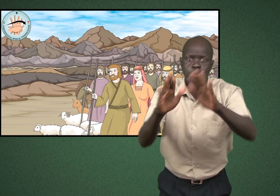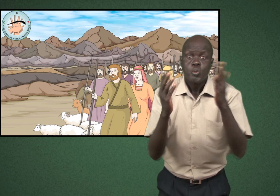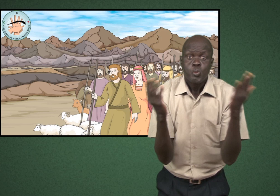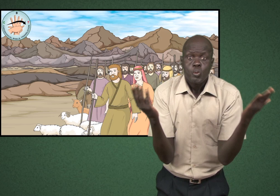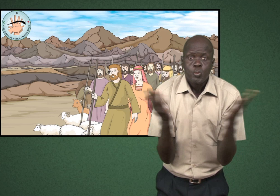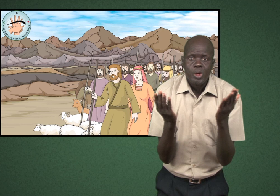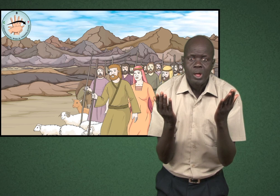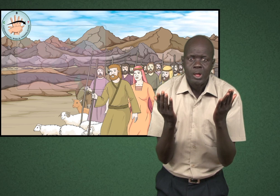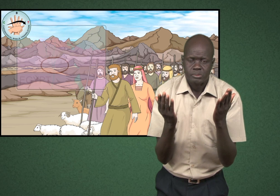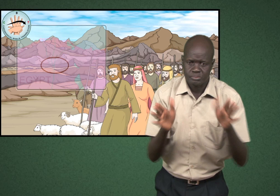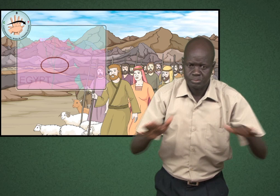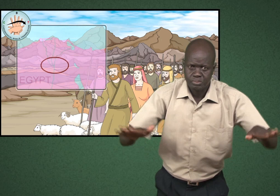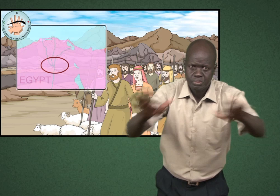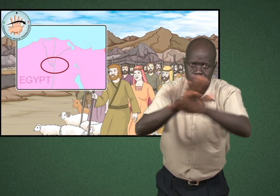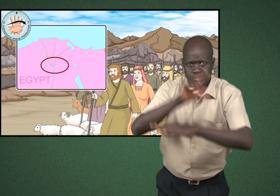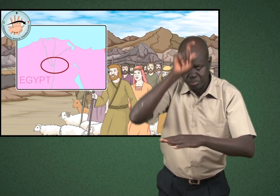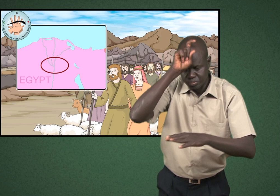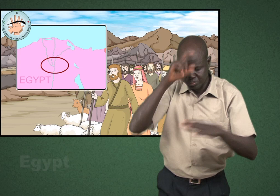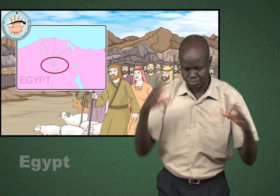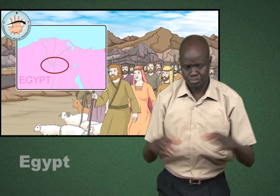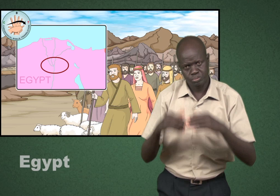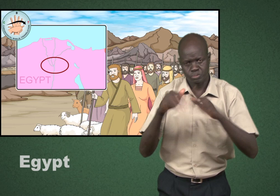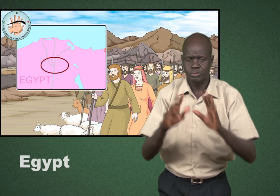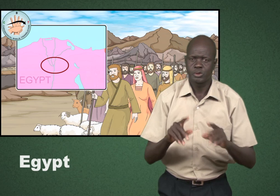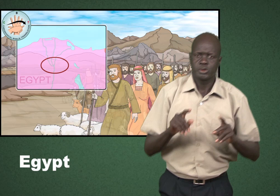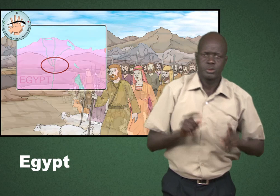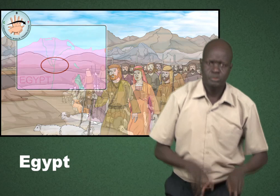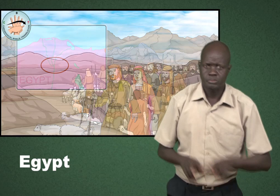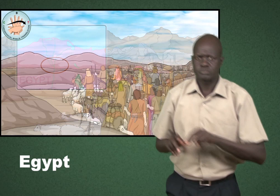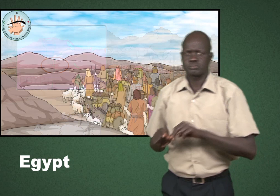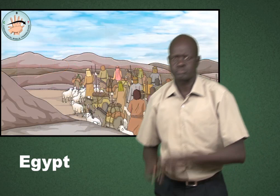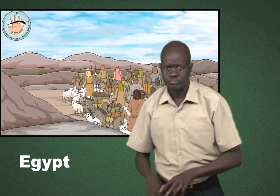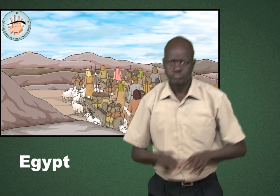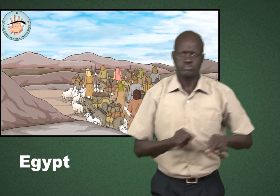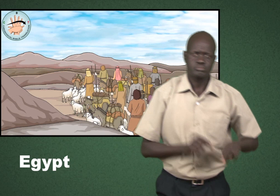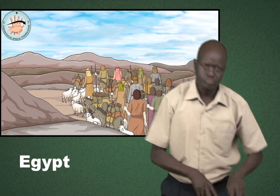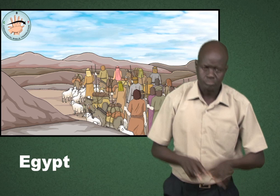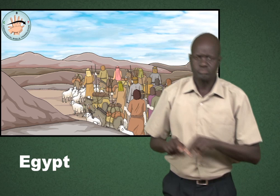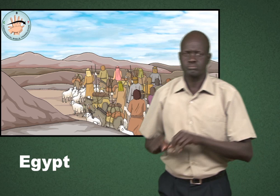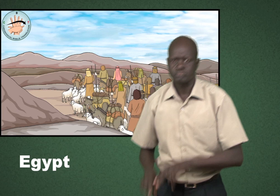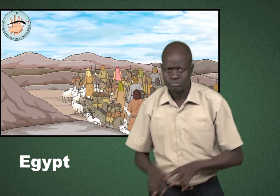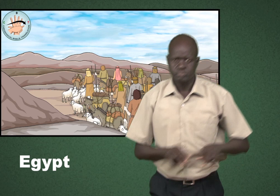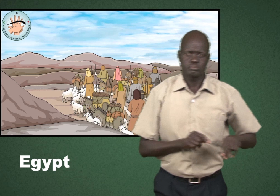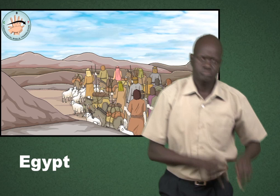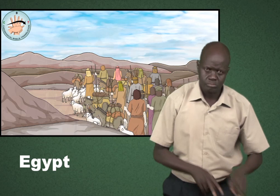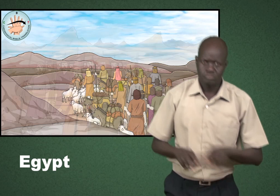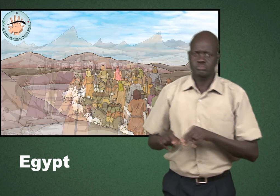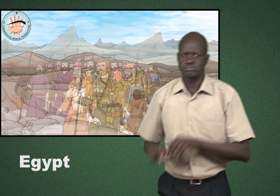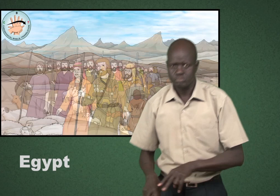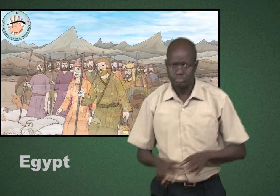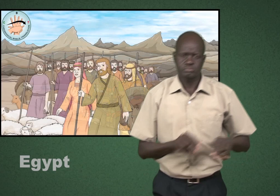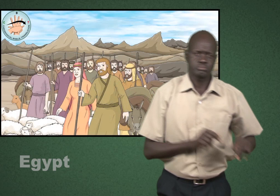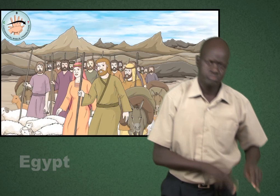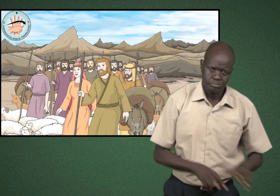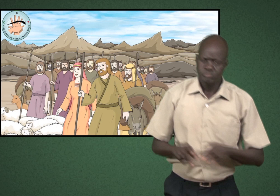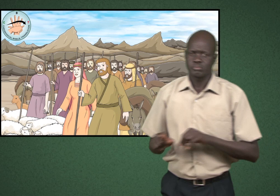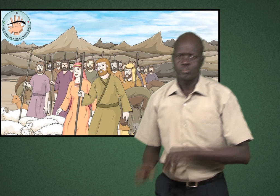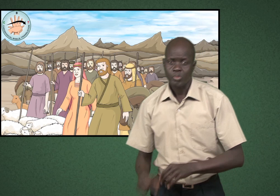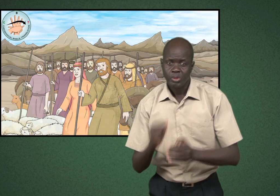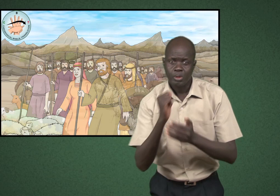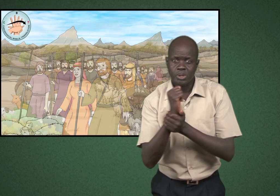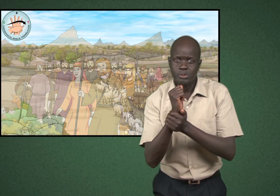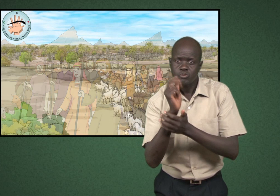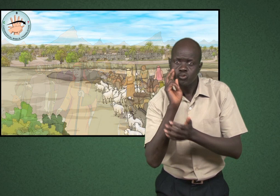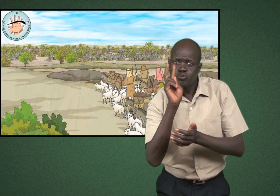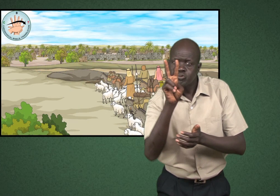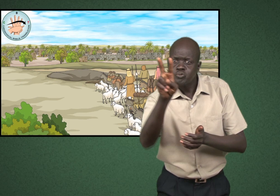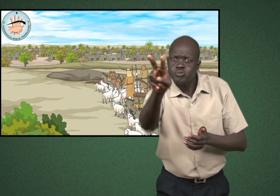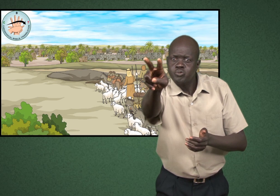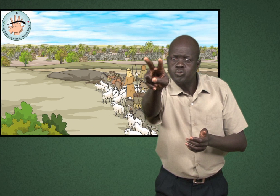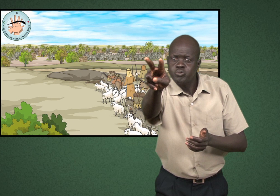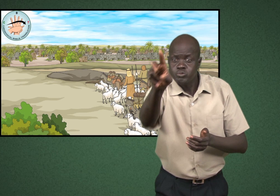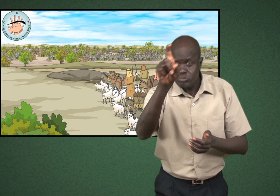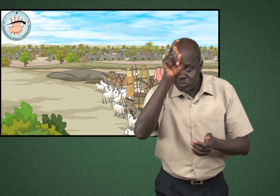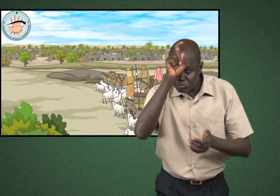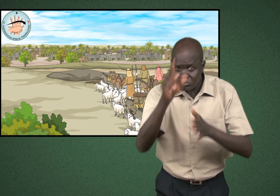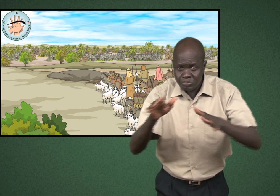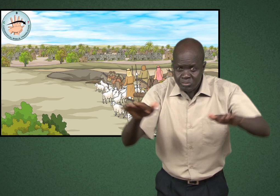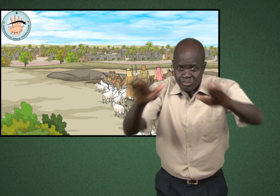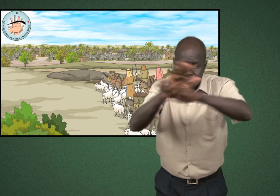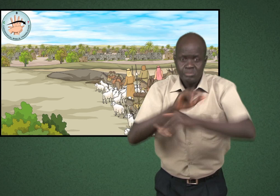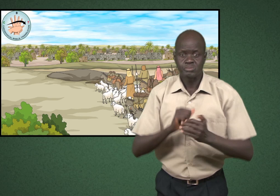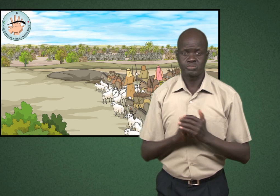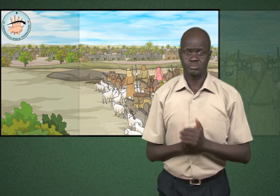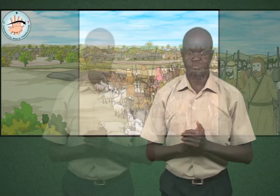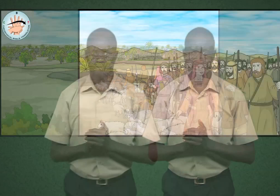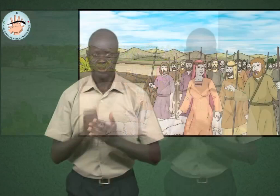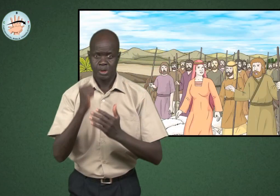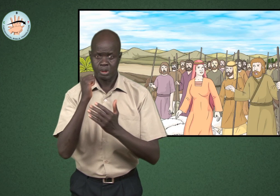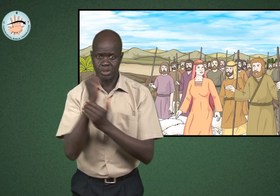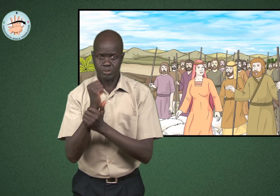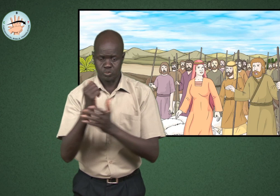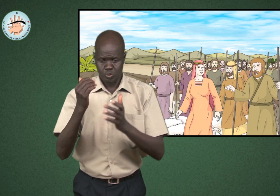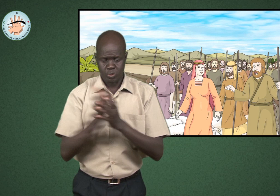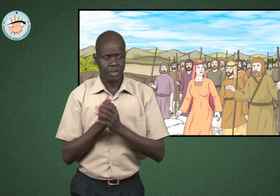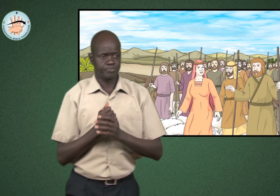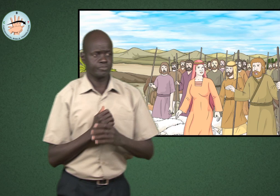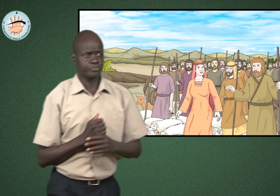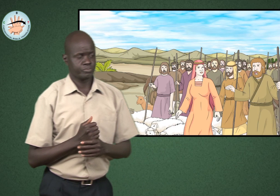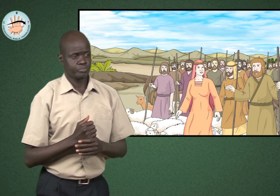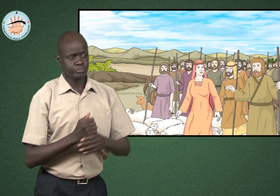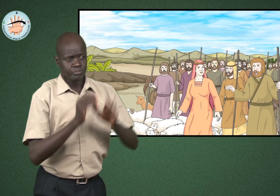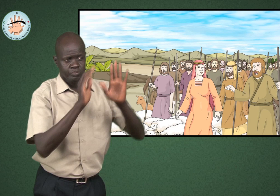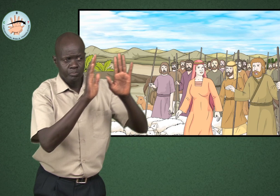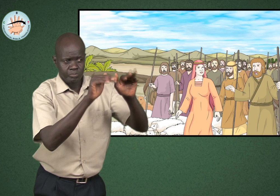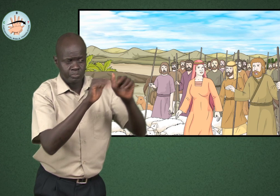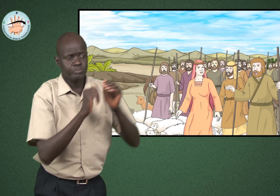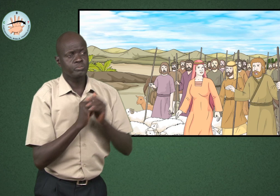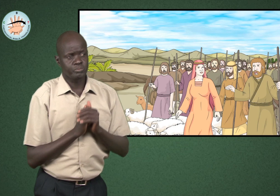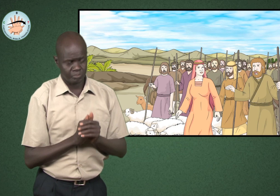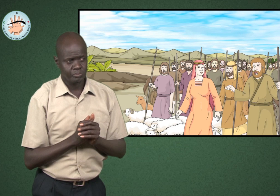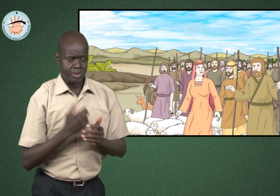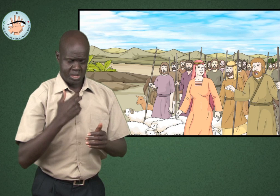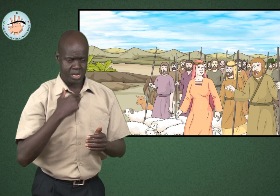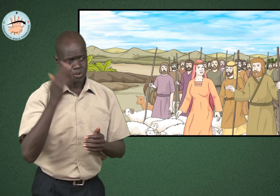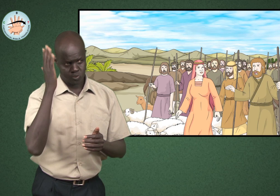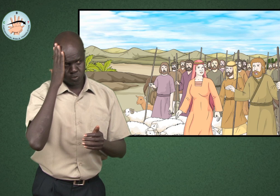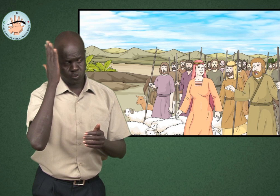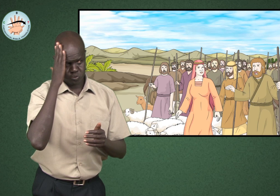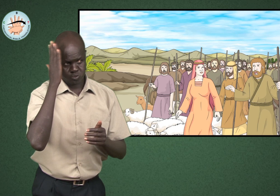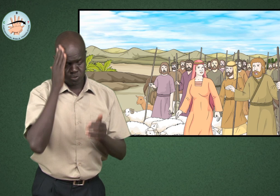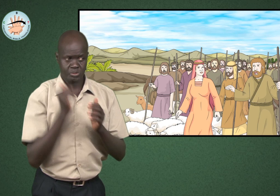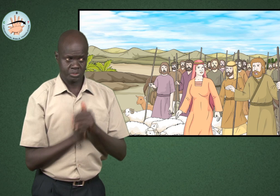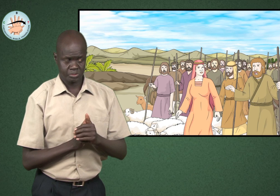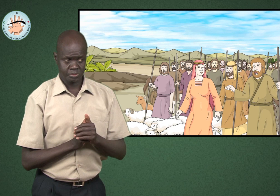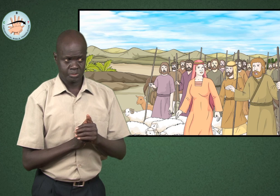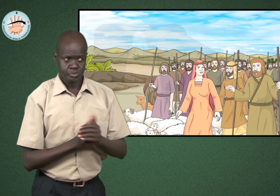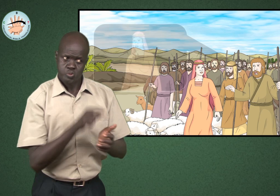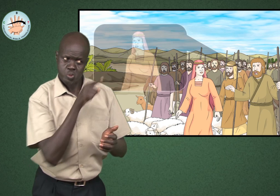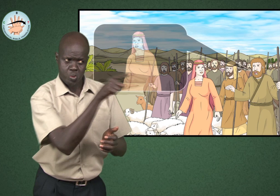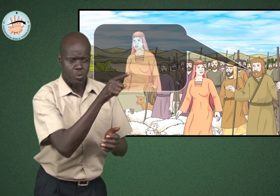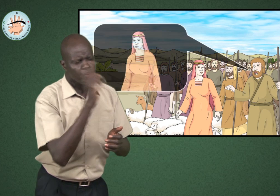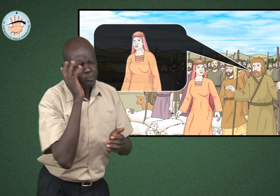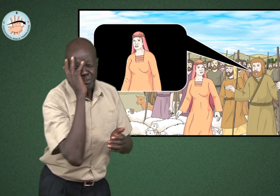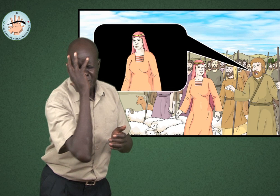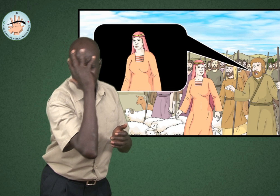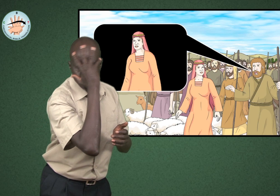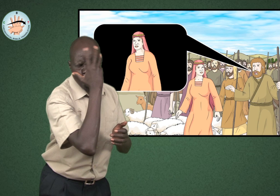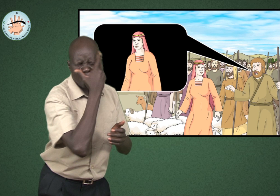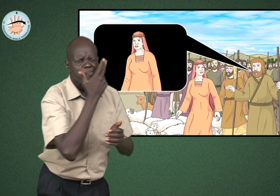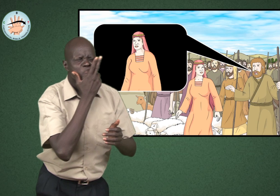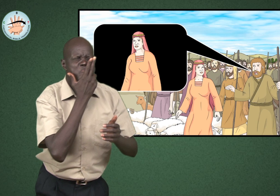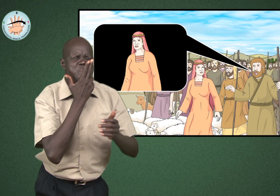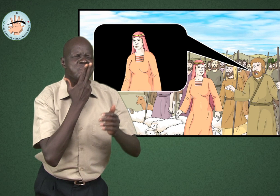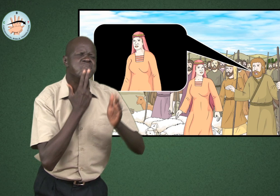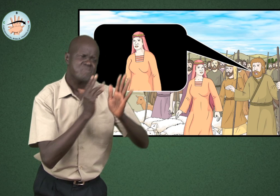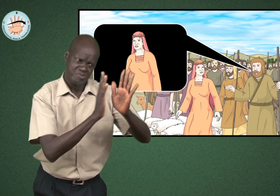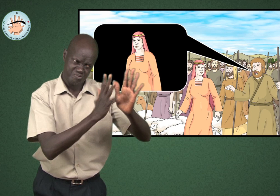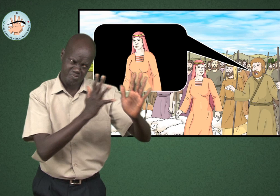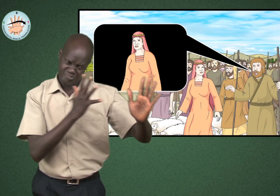So Abram went down to Egypt to live there for a while because the famine was severe.